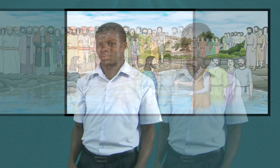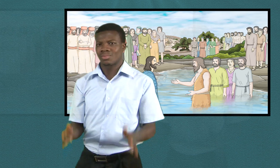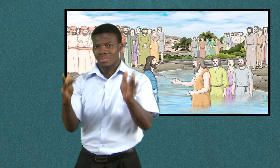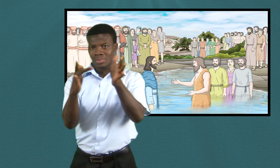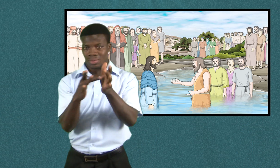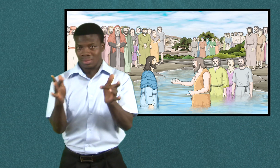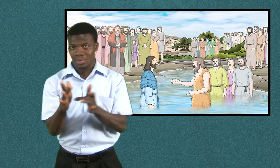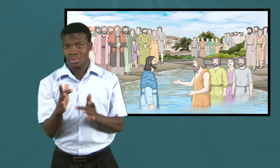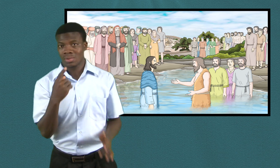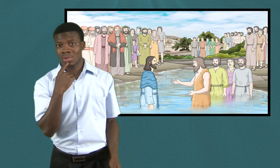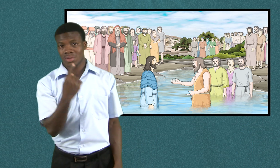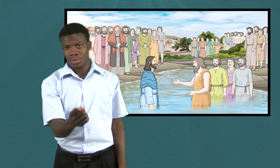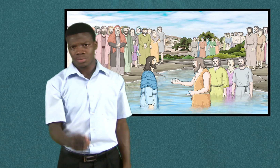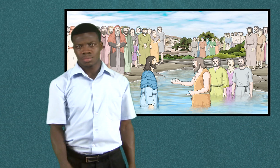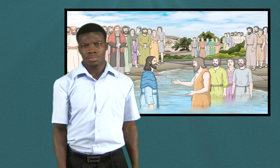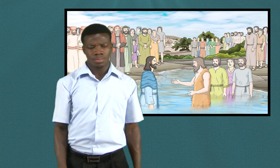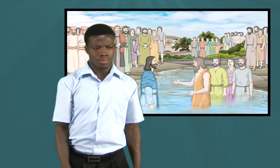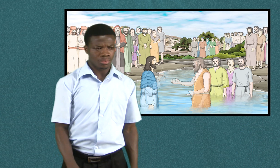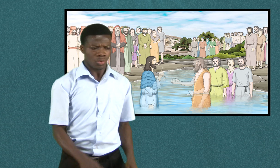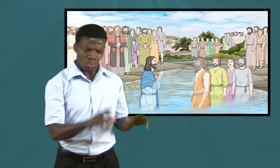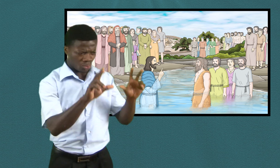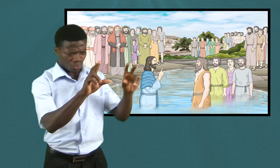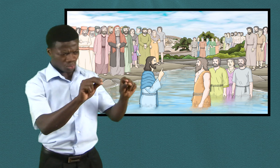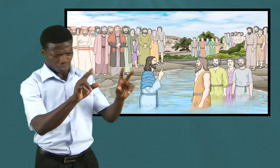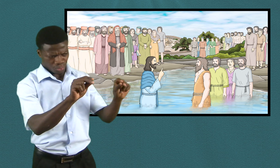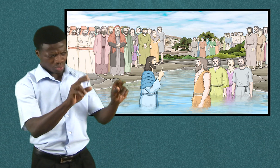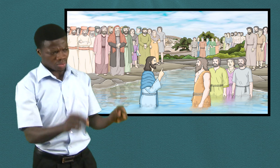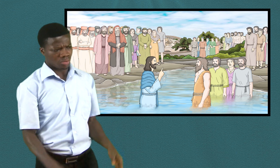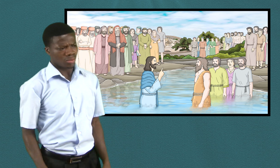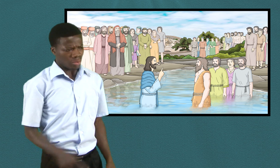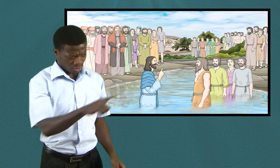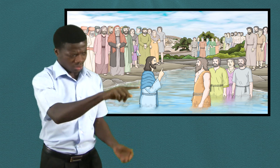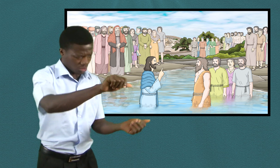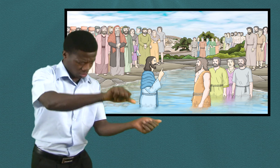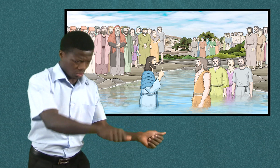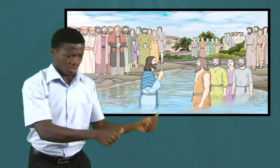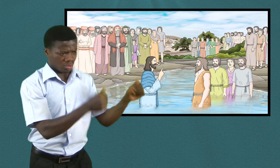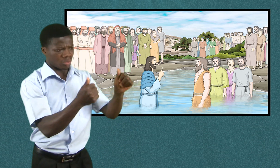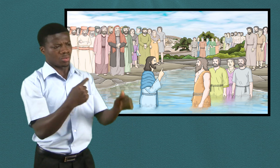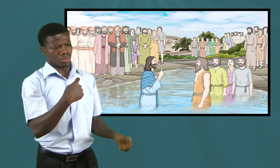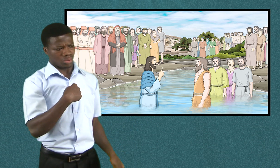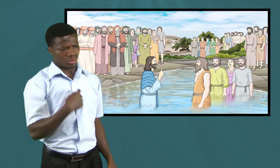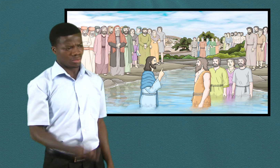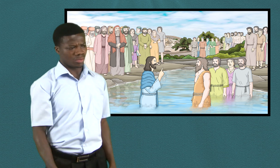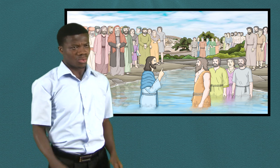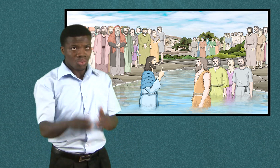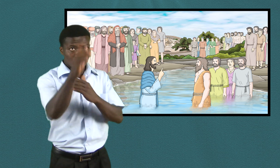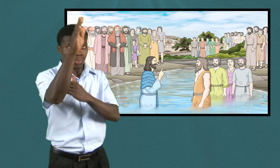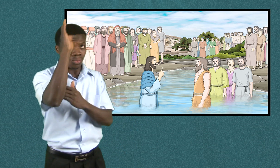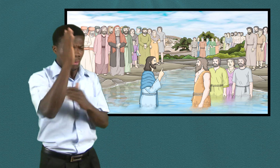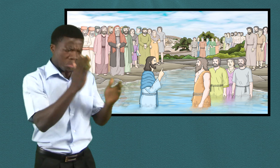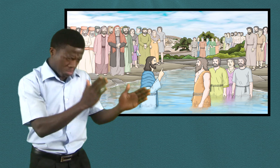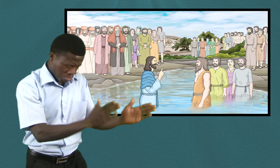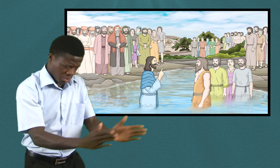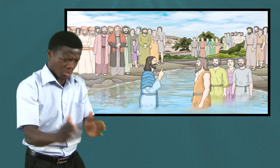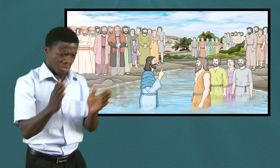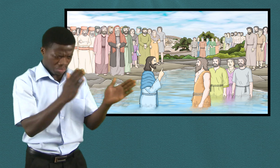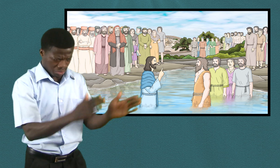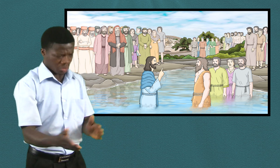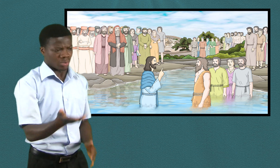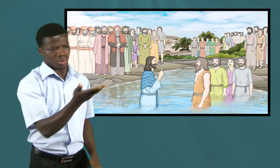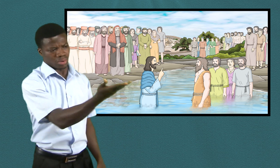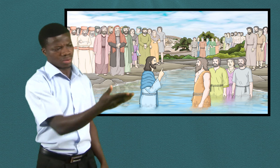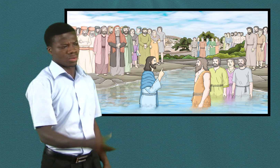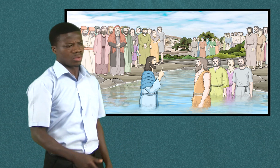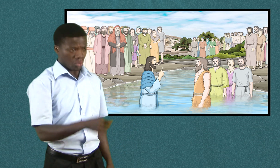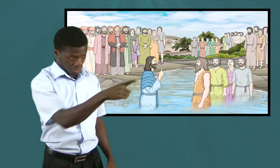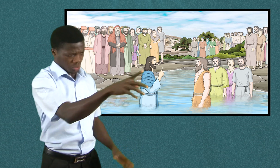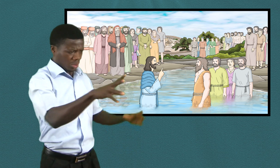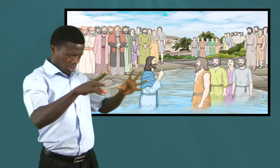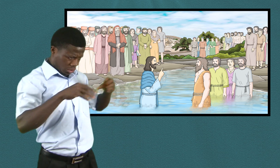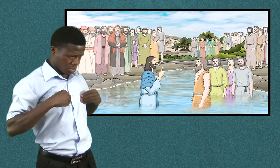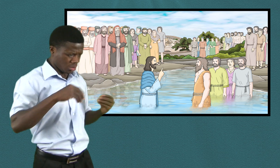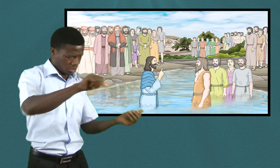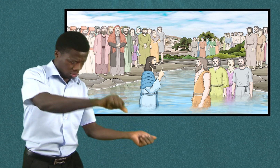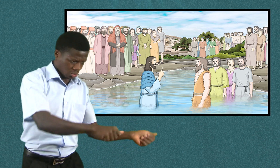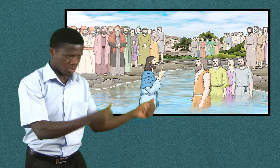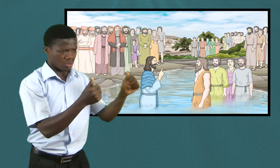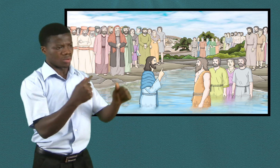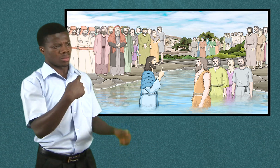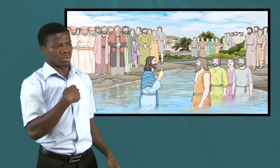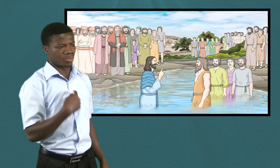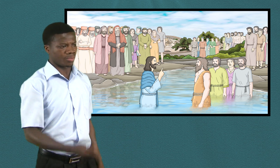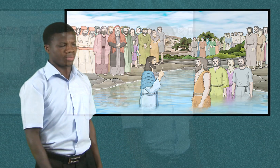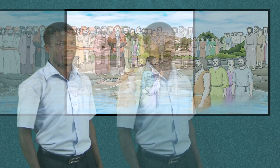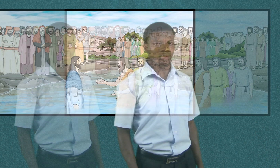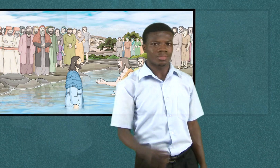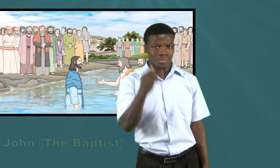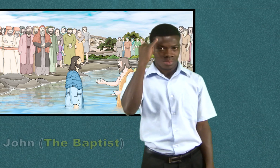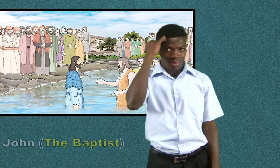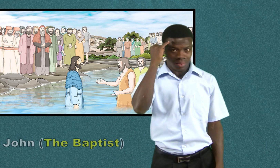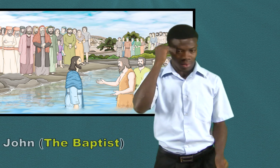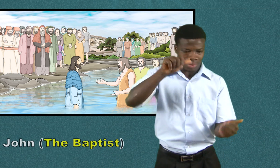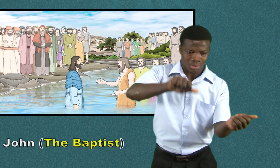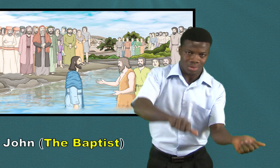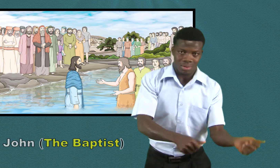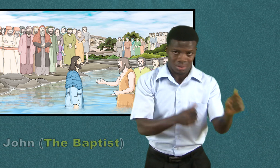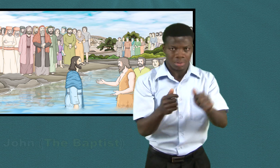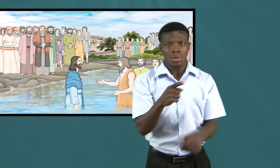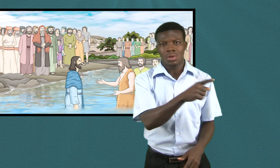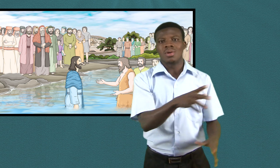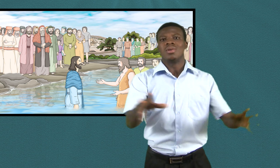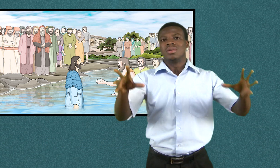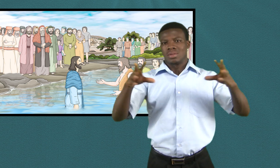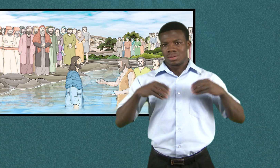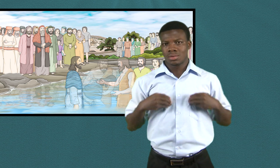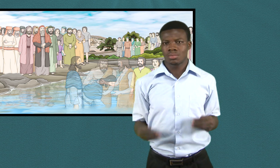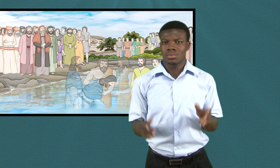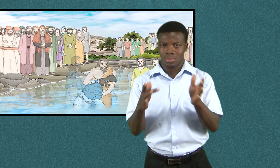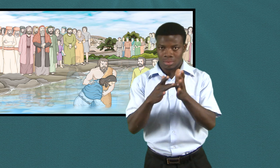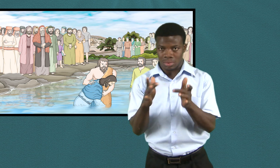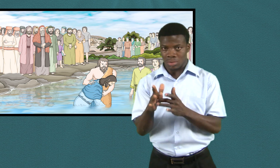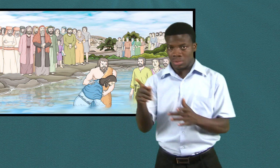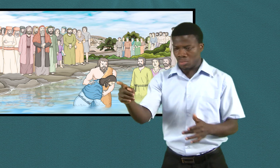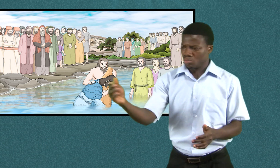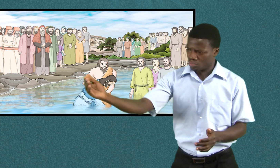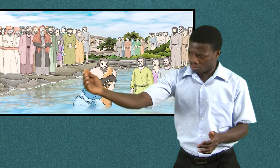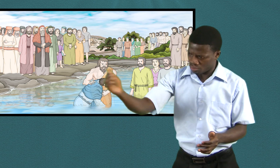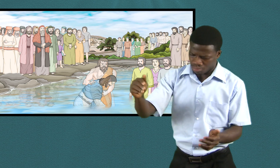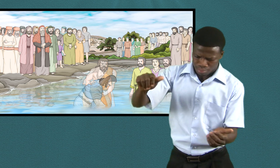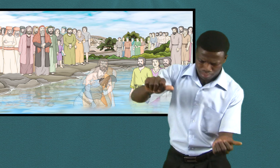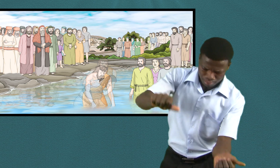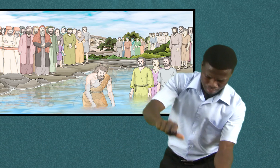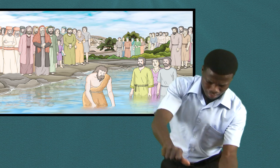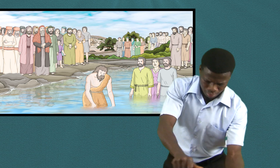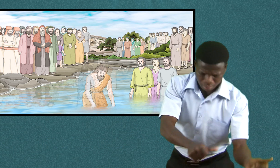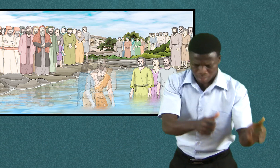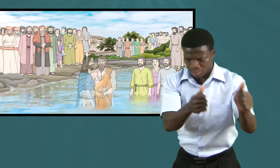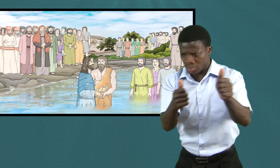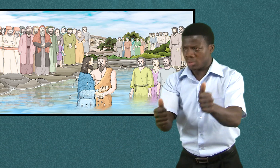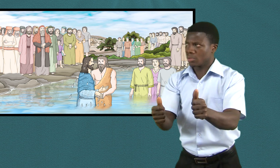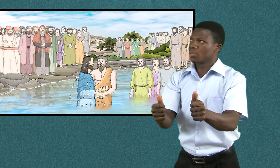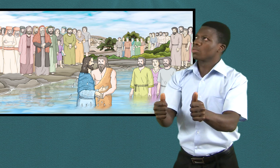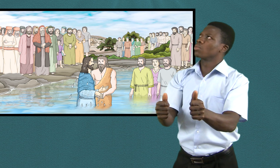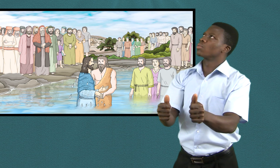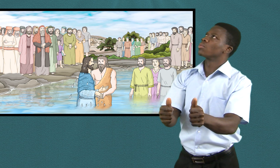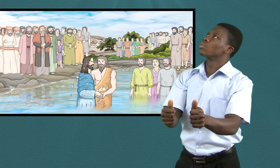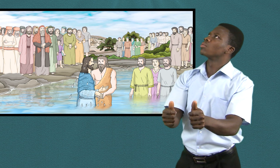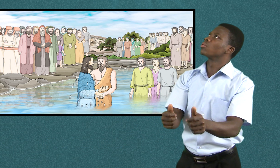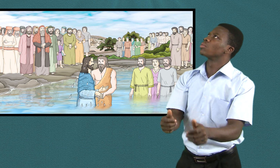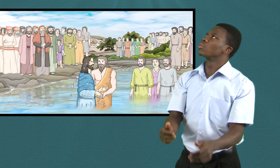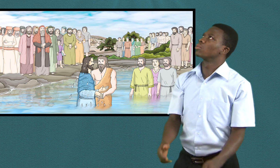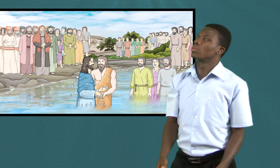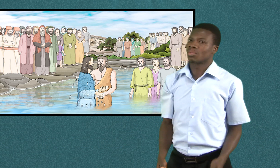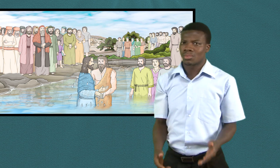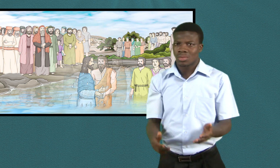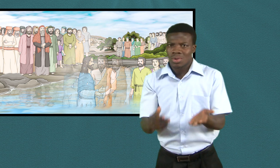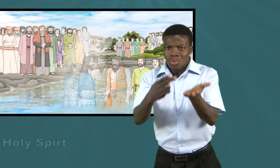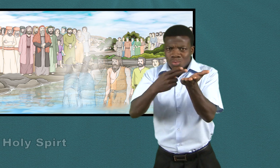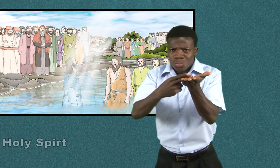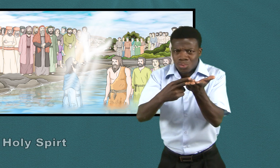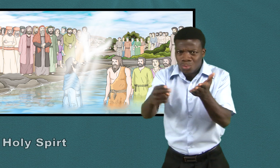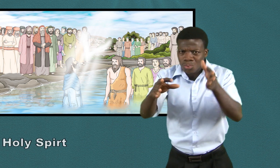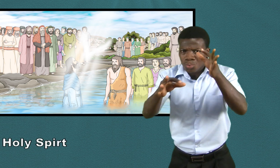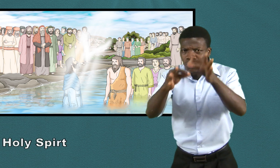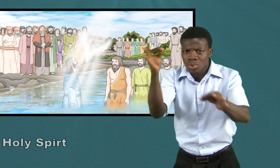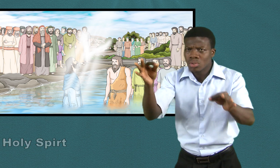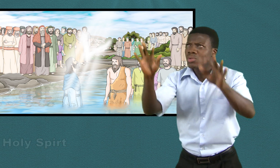“It is fitting for us to fulfill all righteousness in this way.” Then John permitted Him. As soon as Jesus was baptized, He went up out of the water.